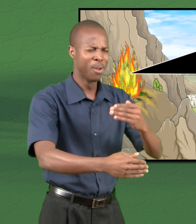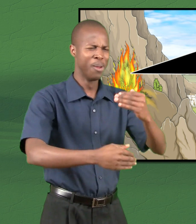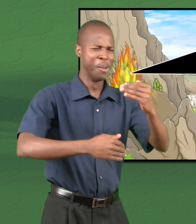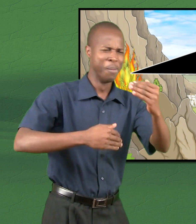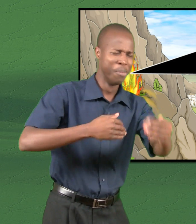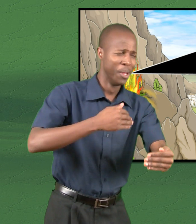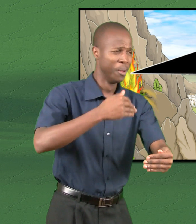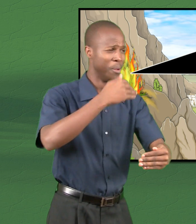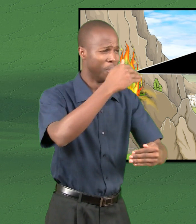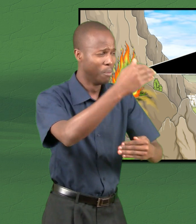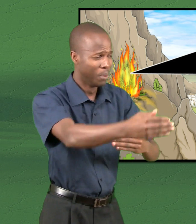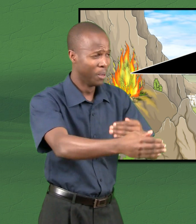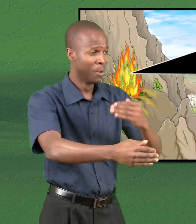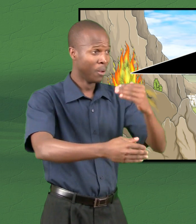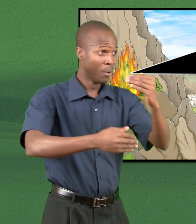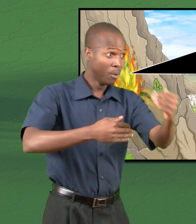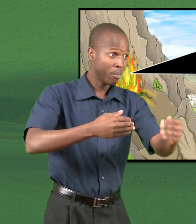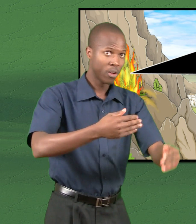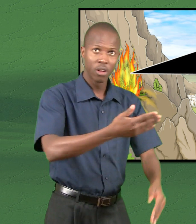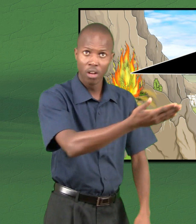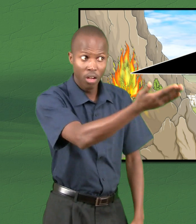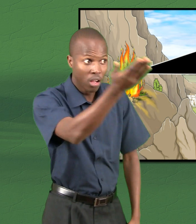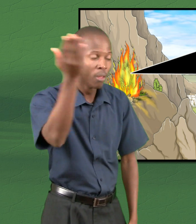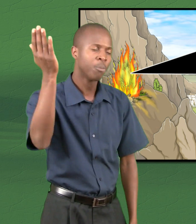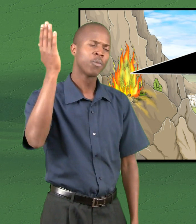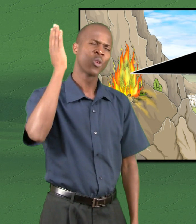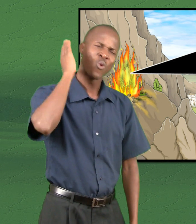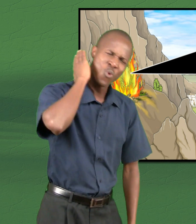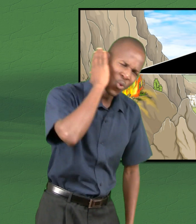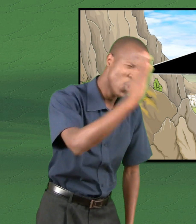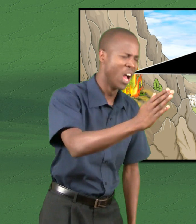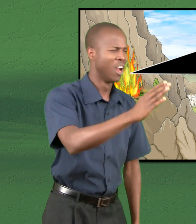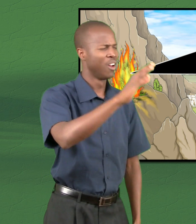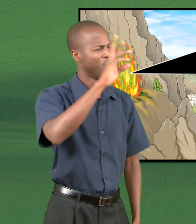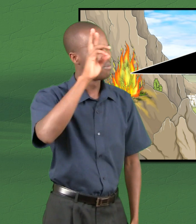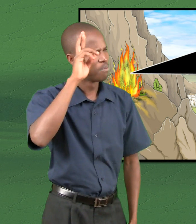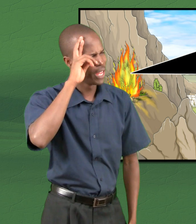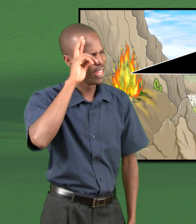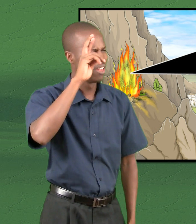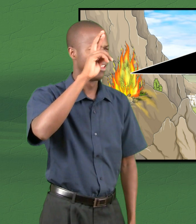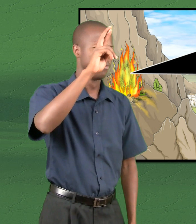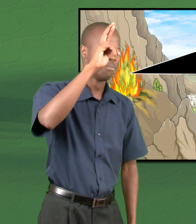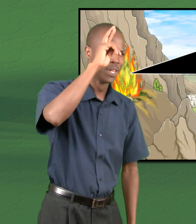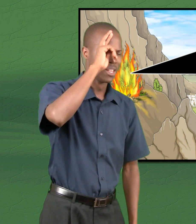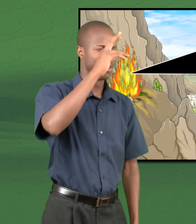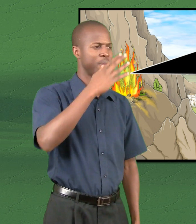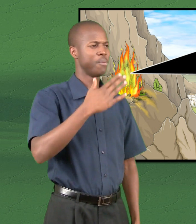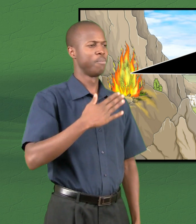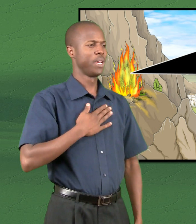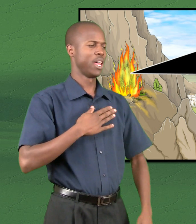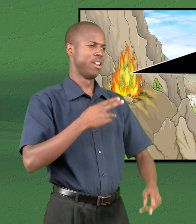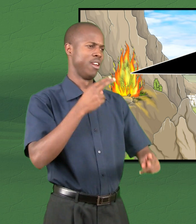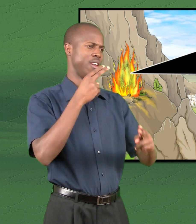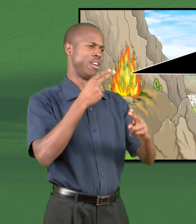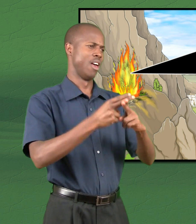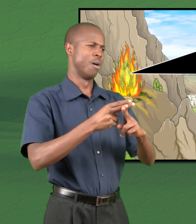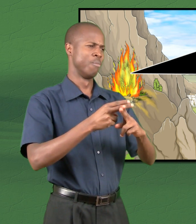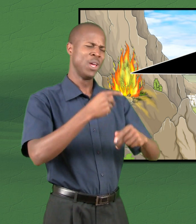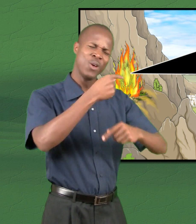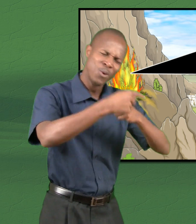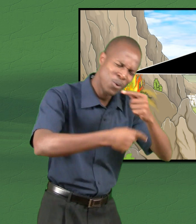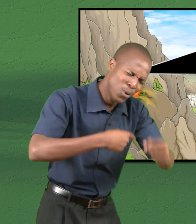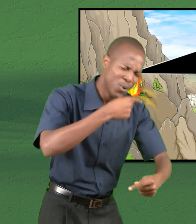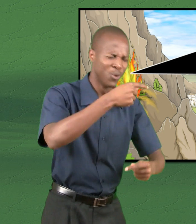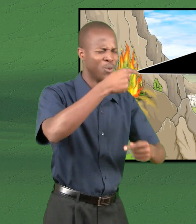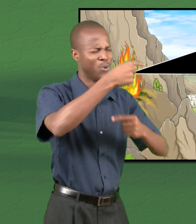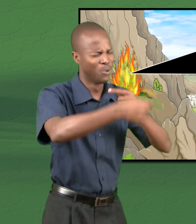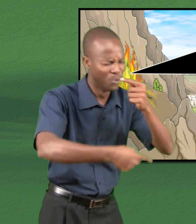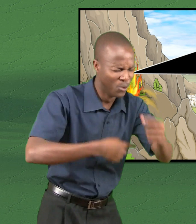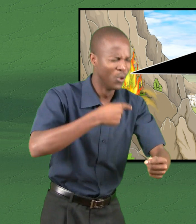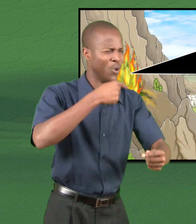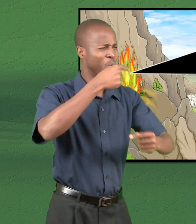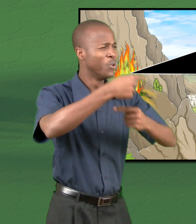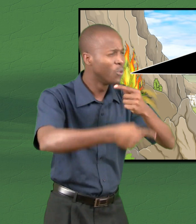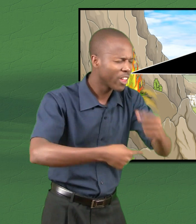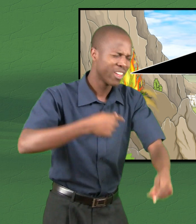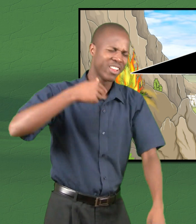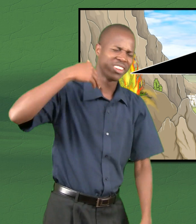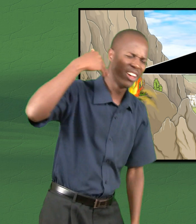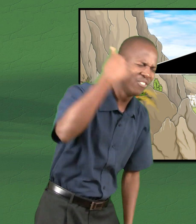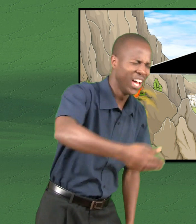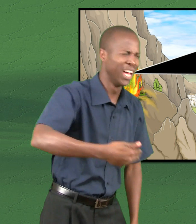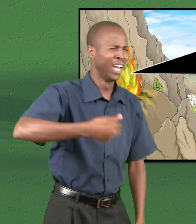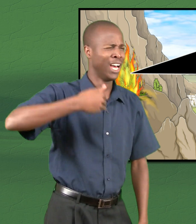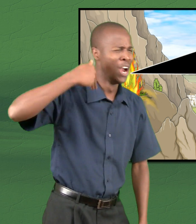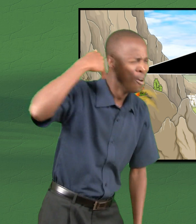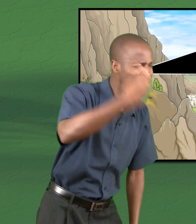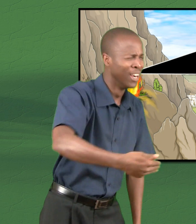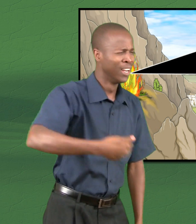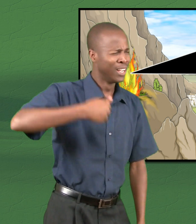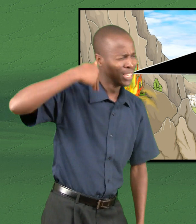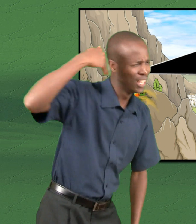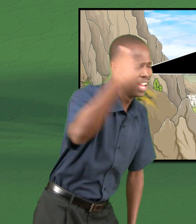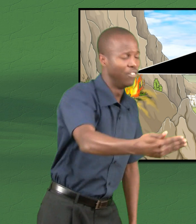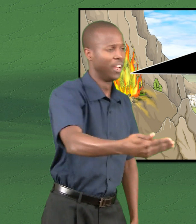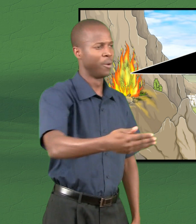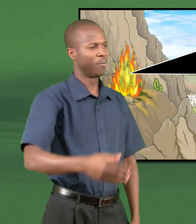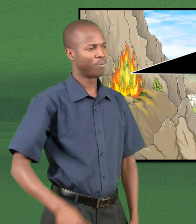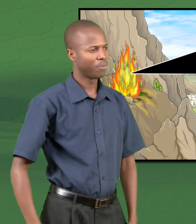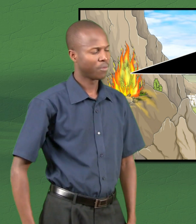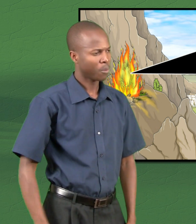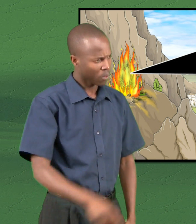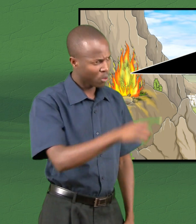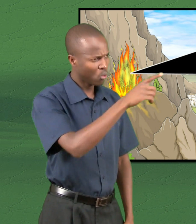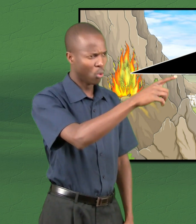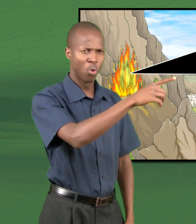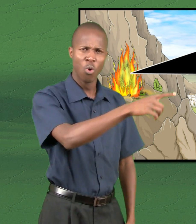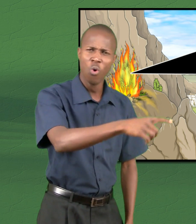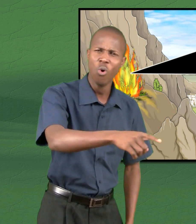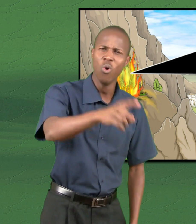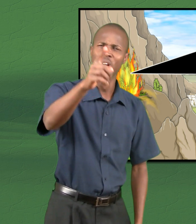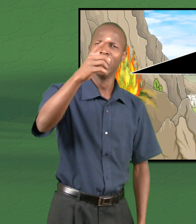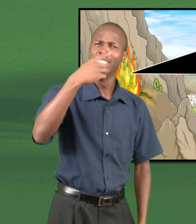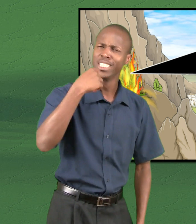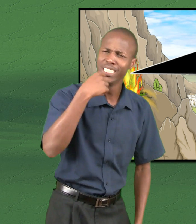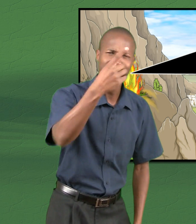This is My name forever, and this is how I am to be remembered in every generation.